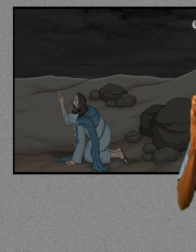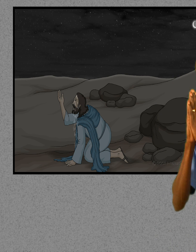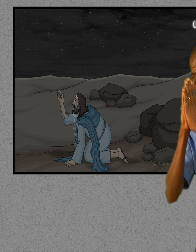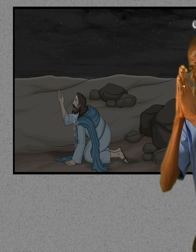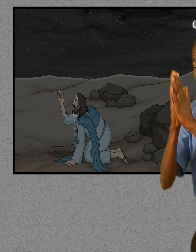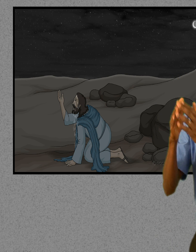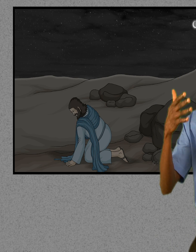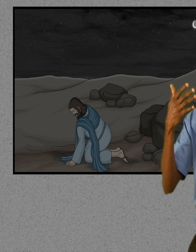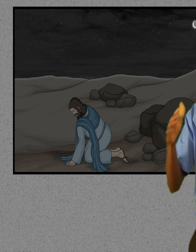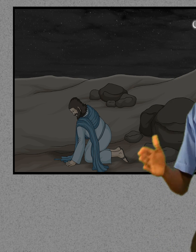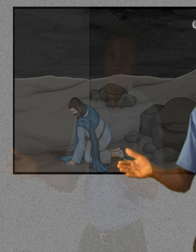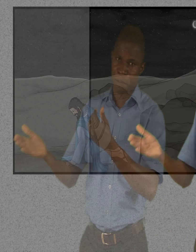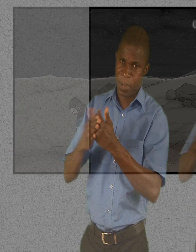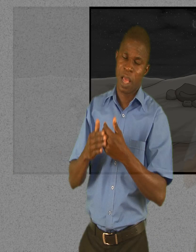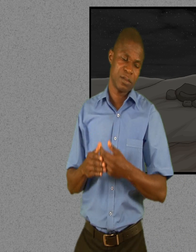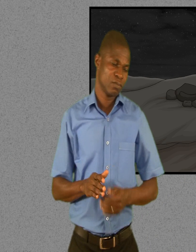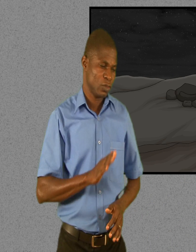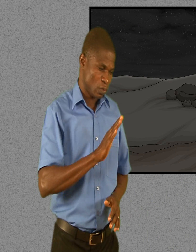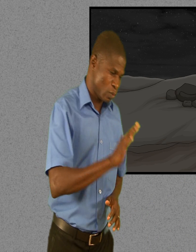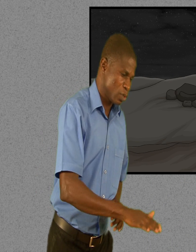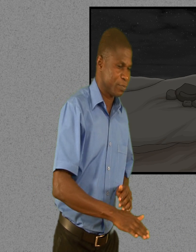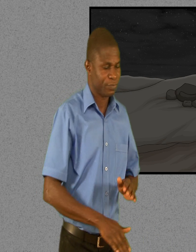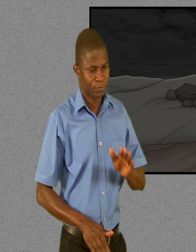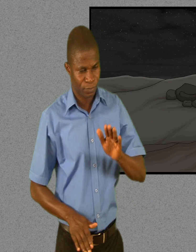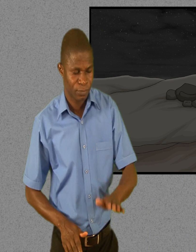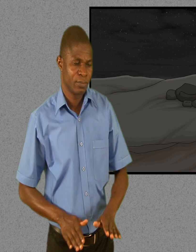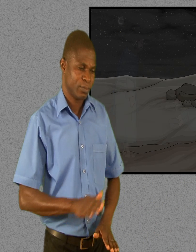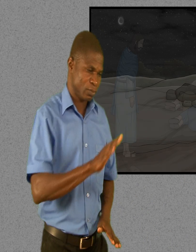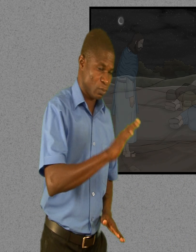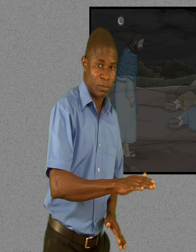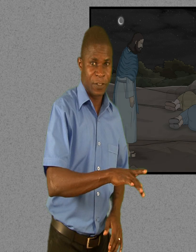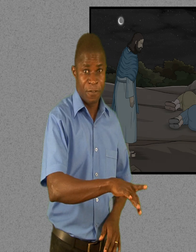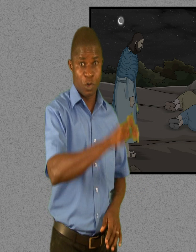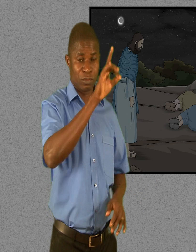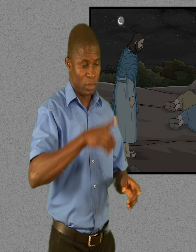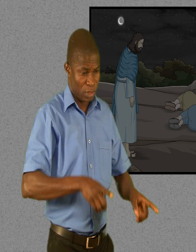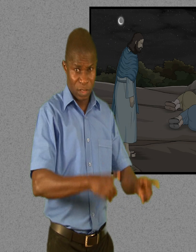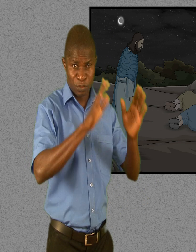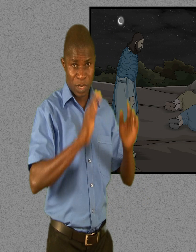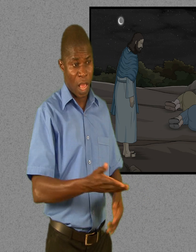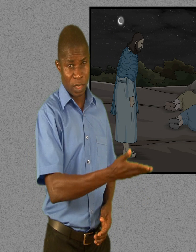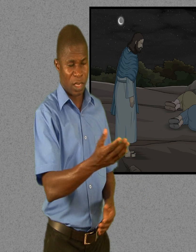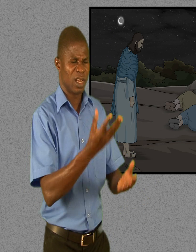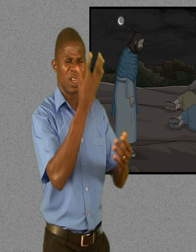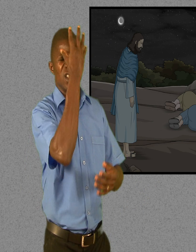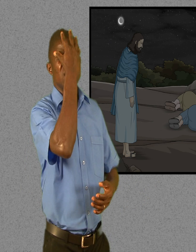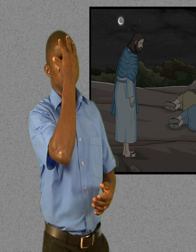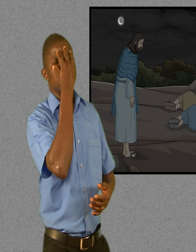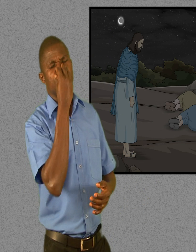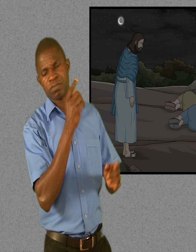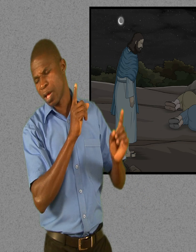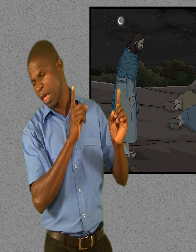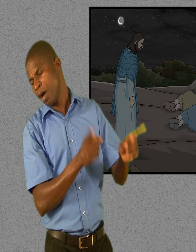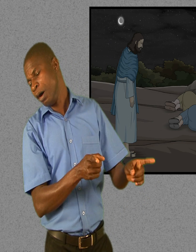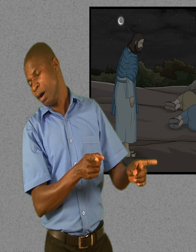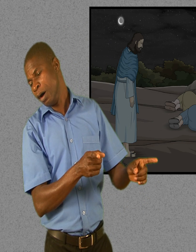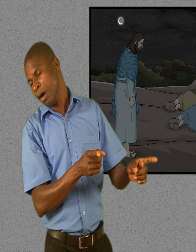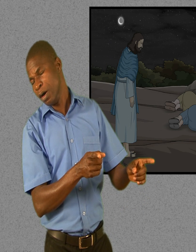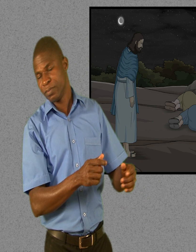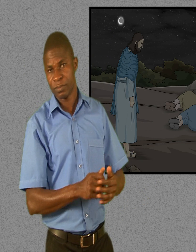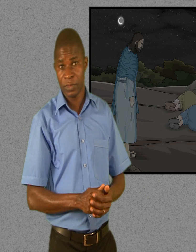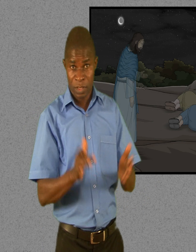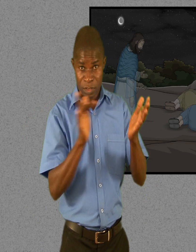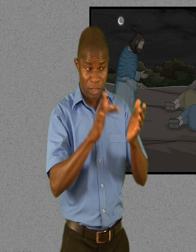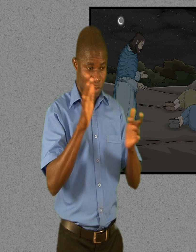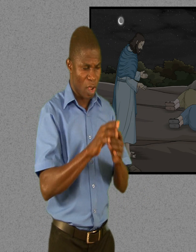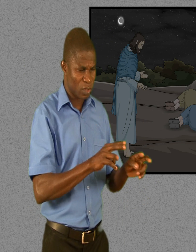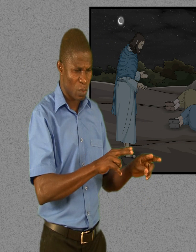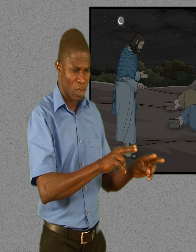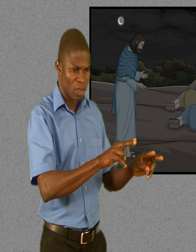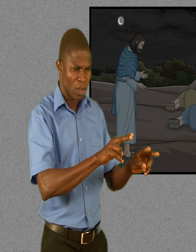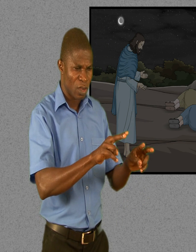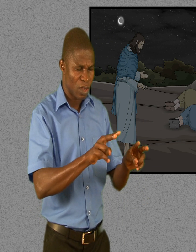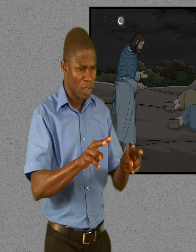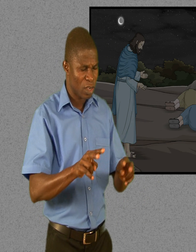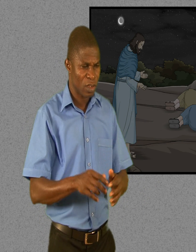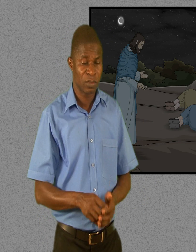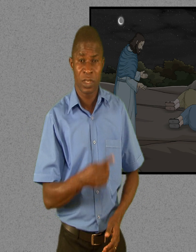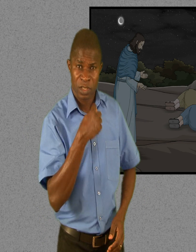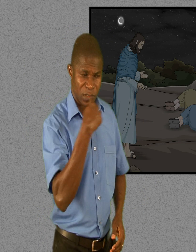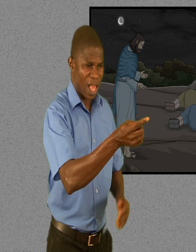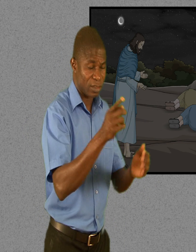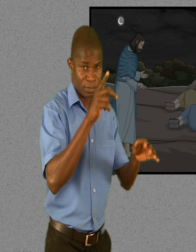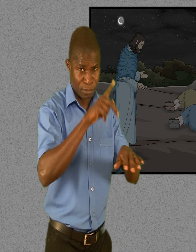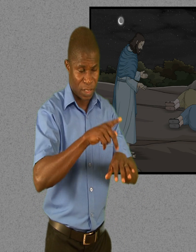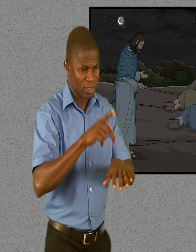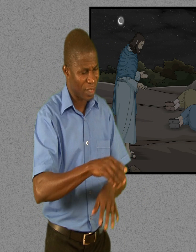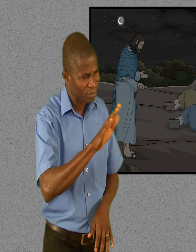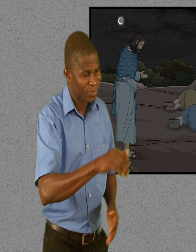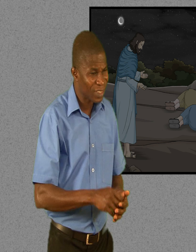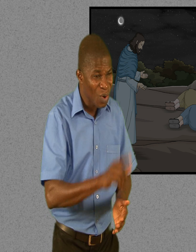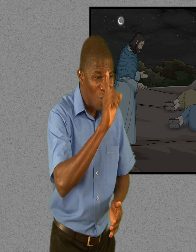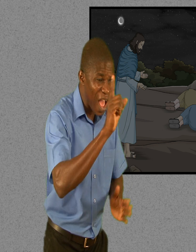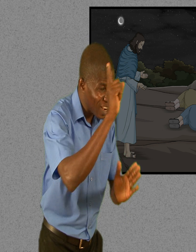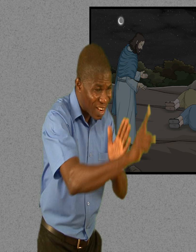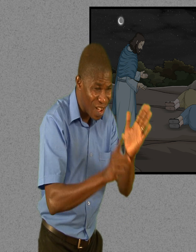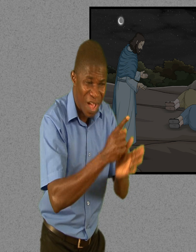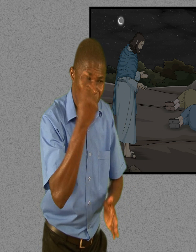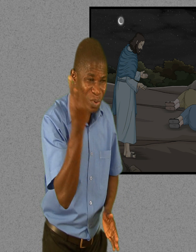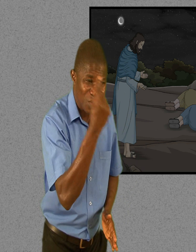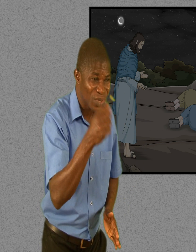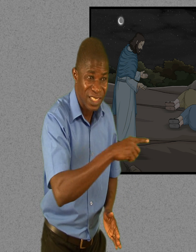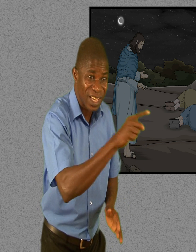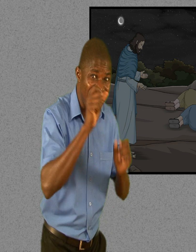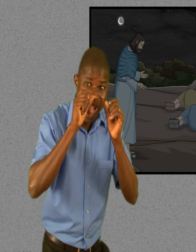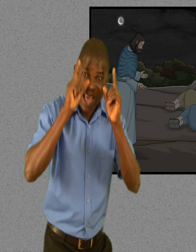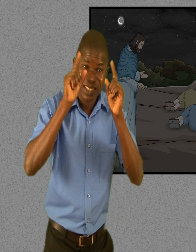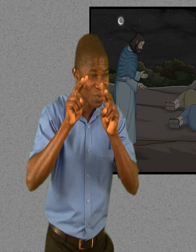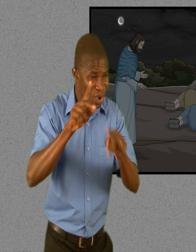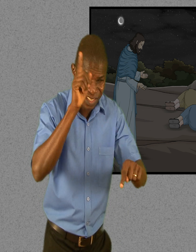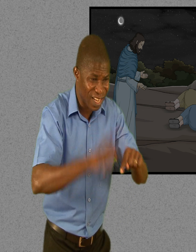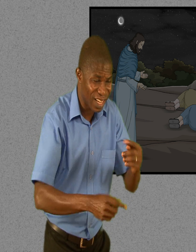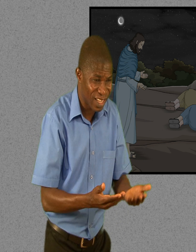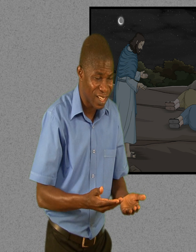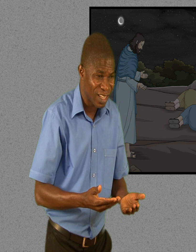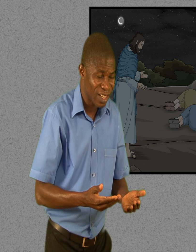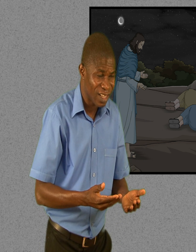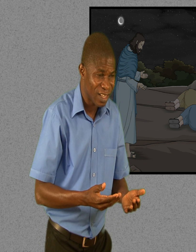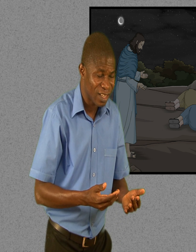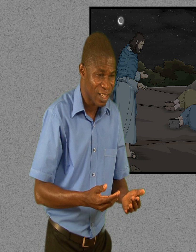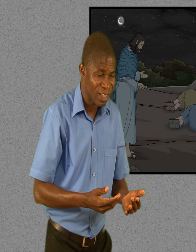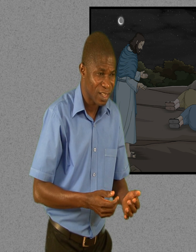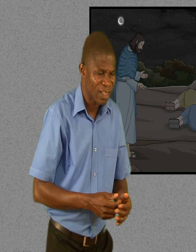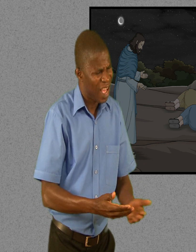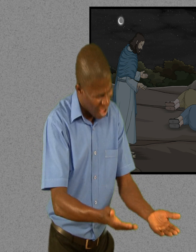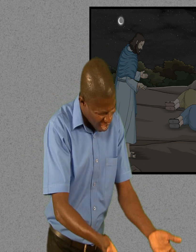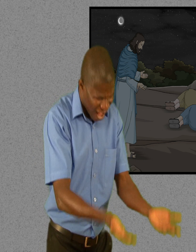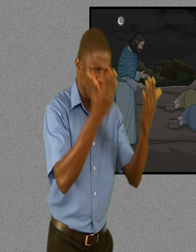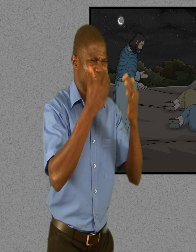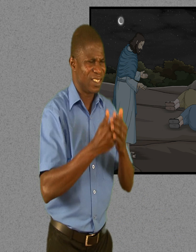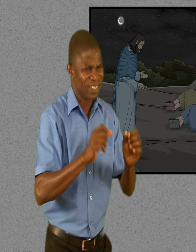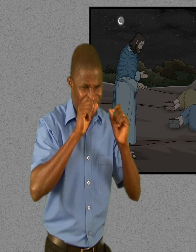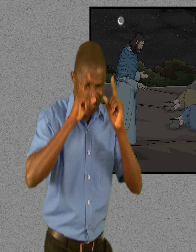Then Jesus returned to the disciples and found them sleeping. “Were you not able to keep watch with Me for one hour?”